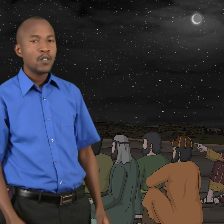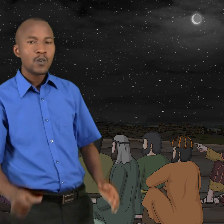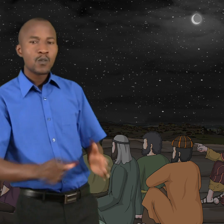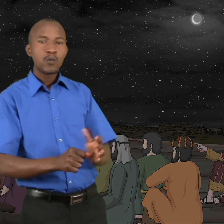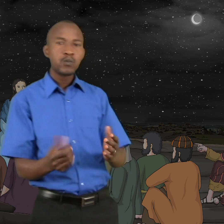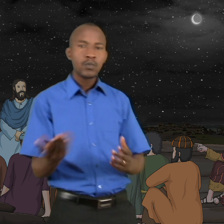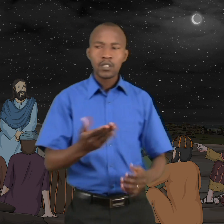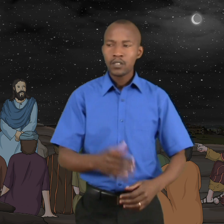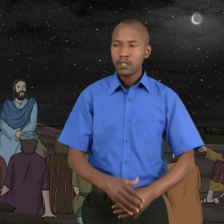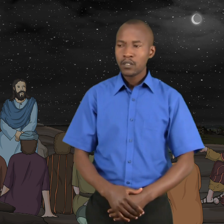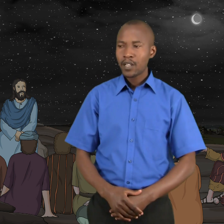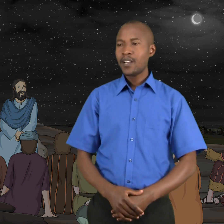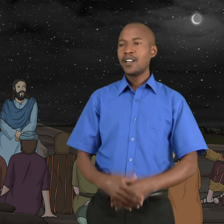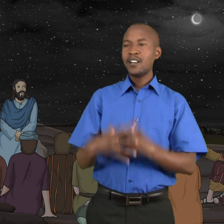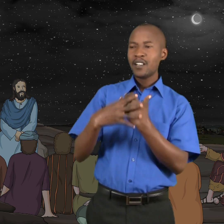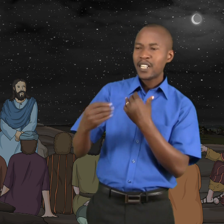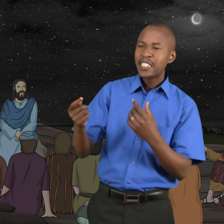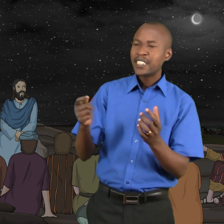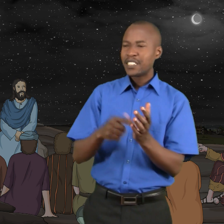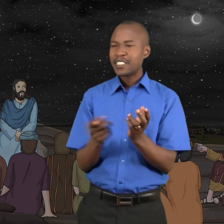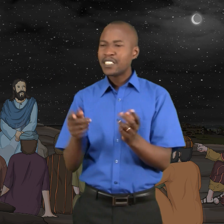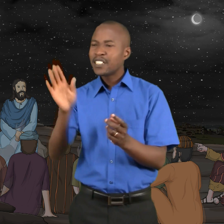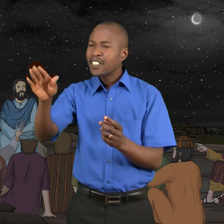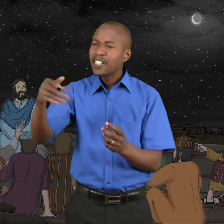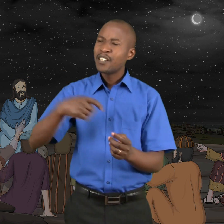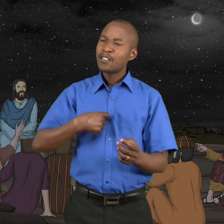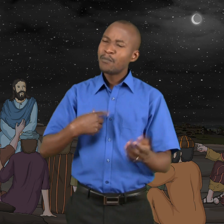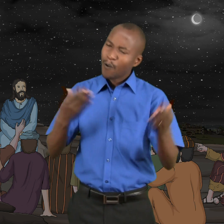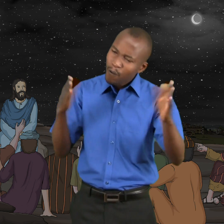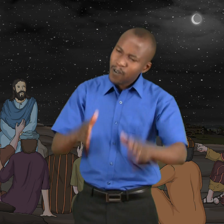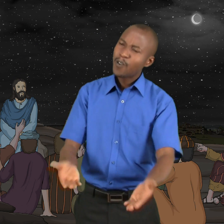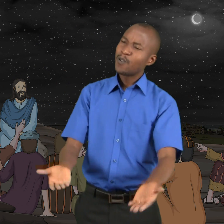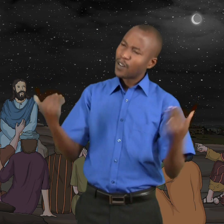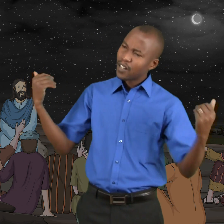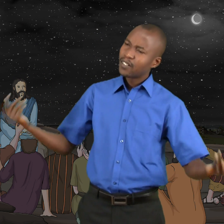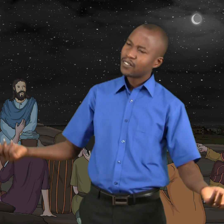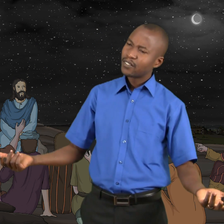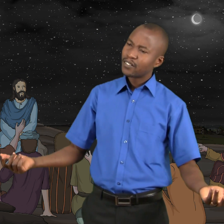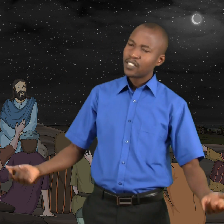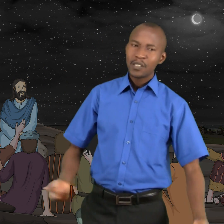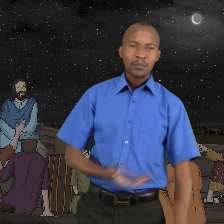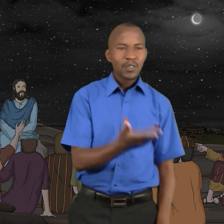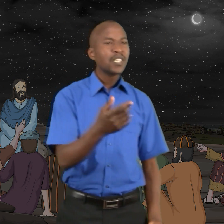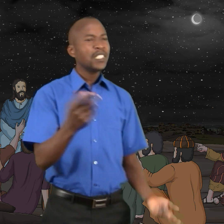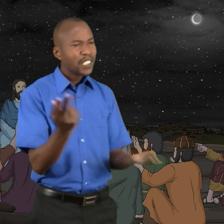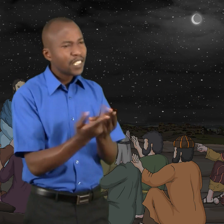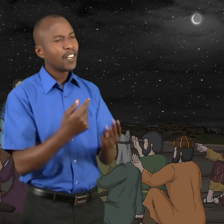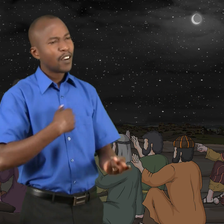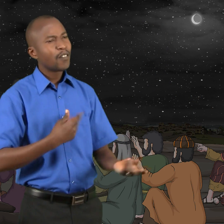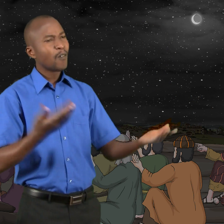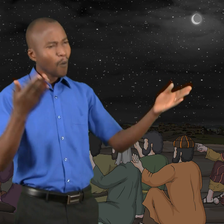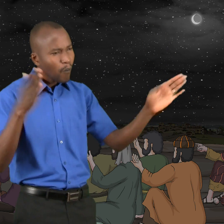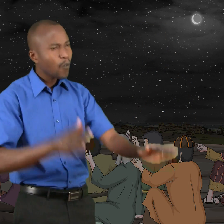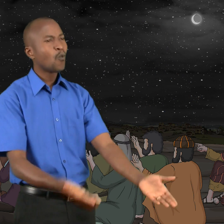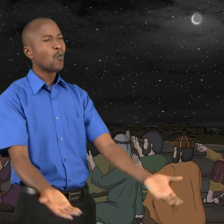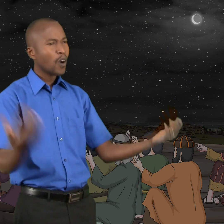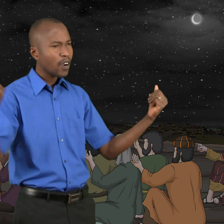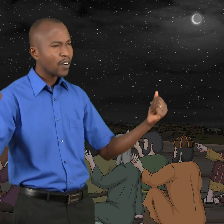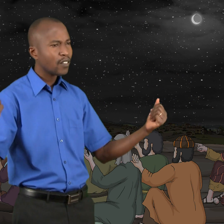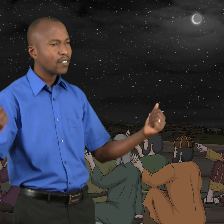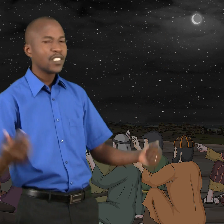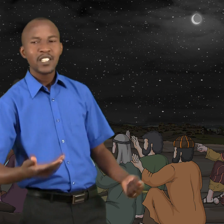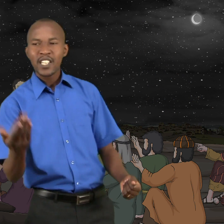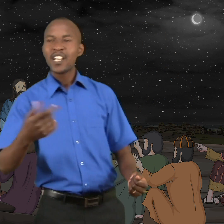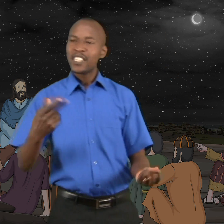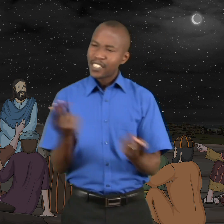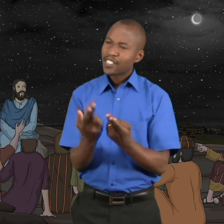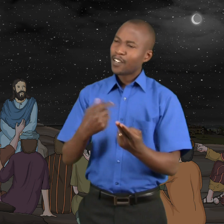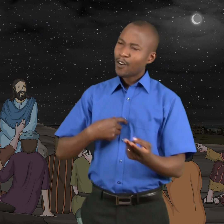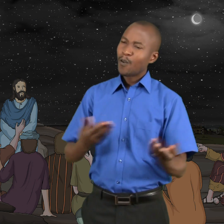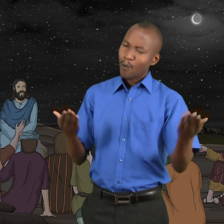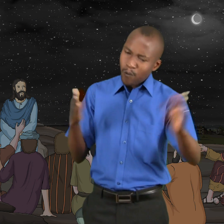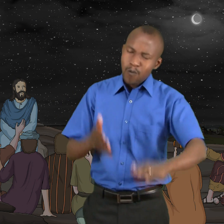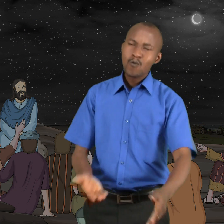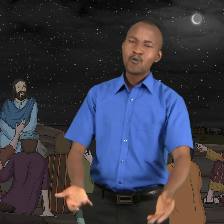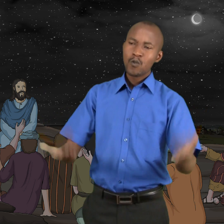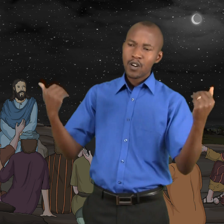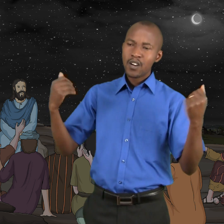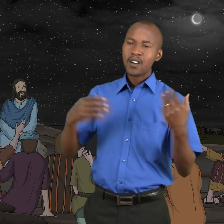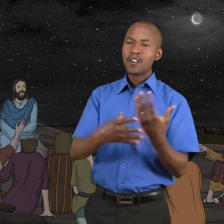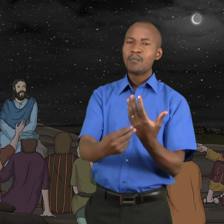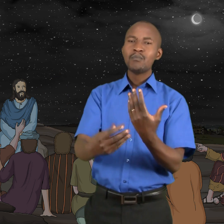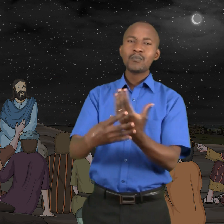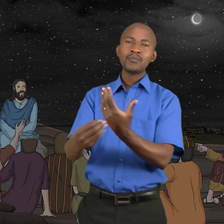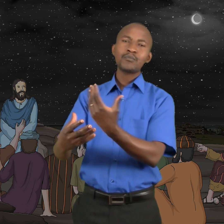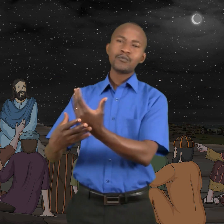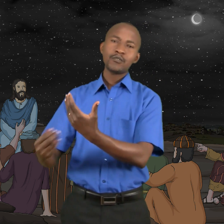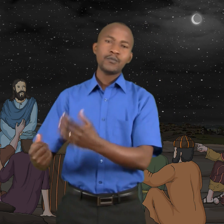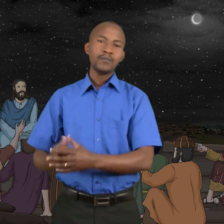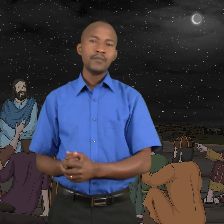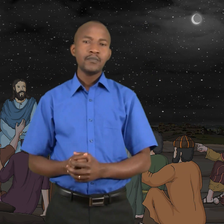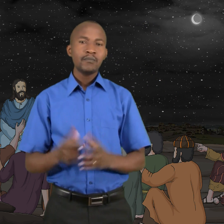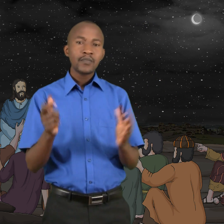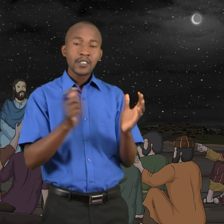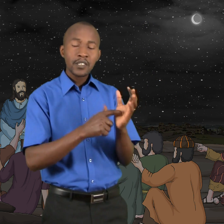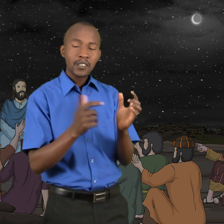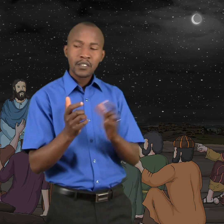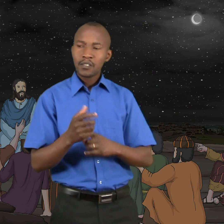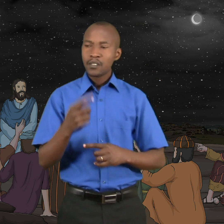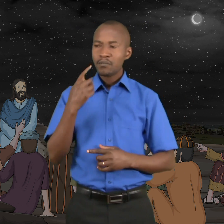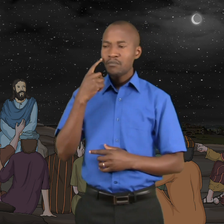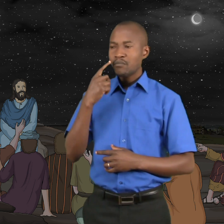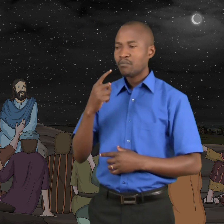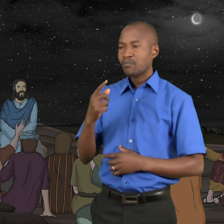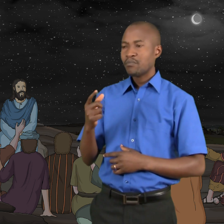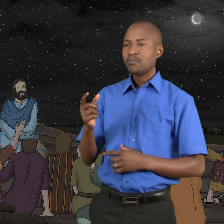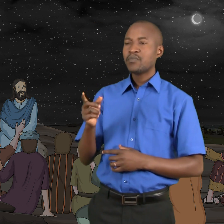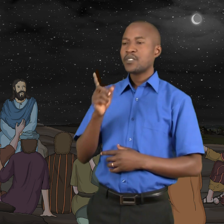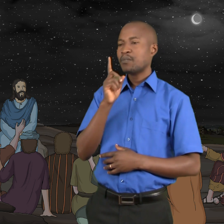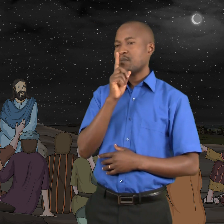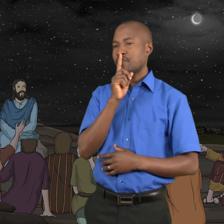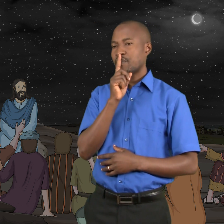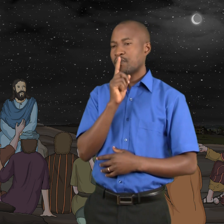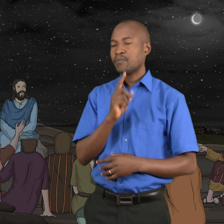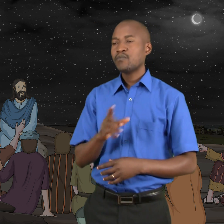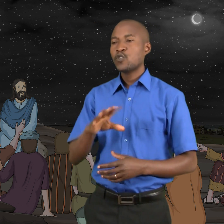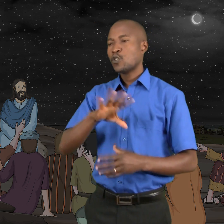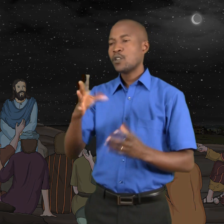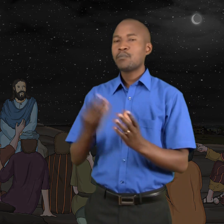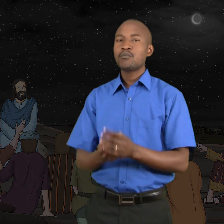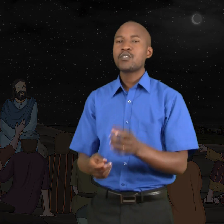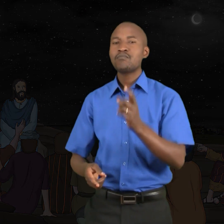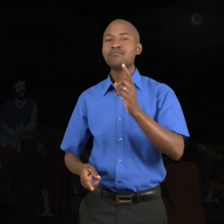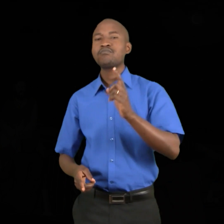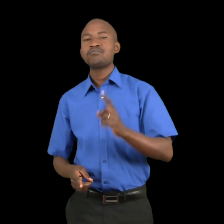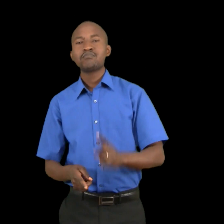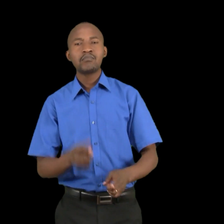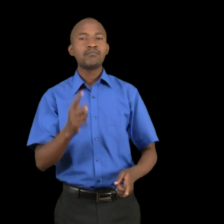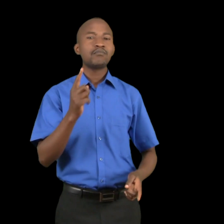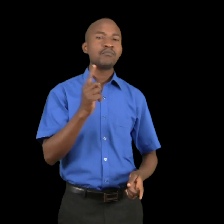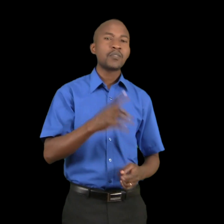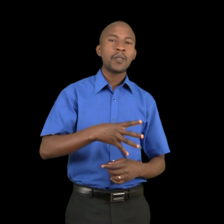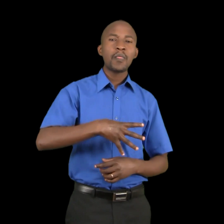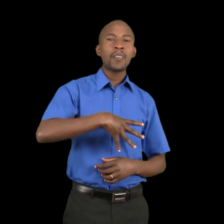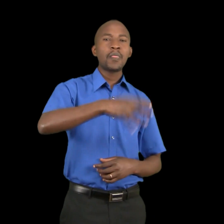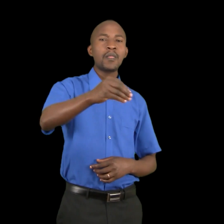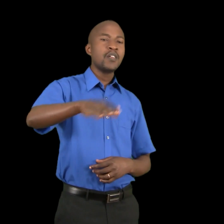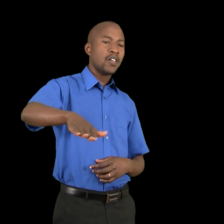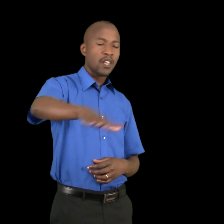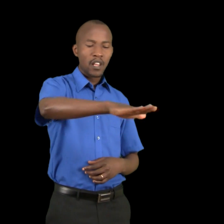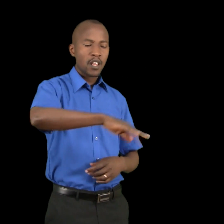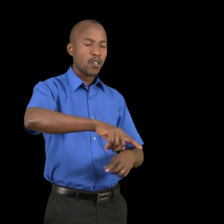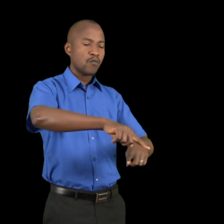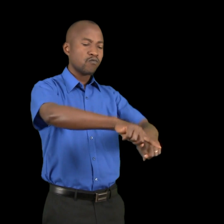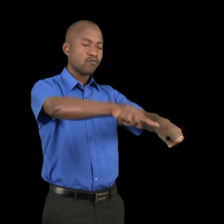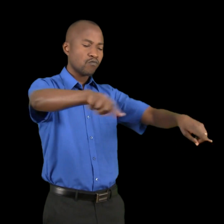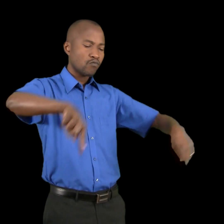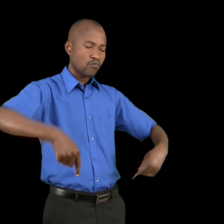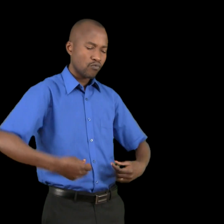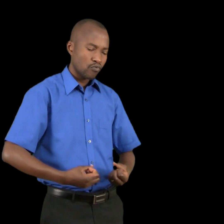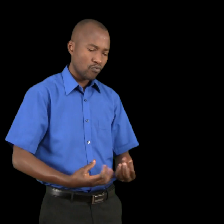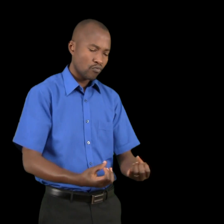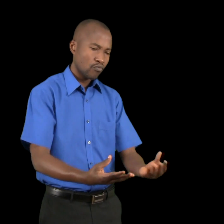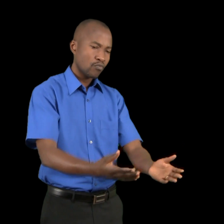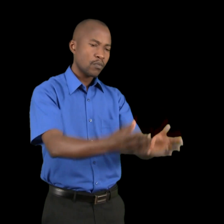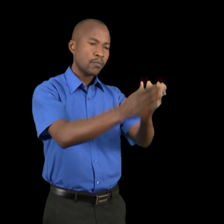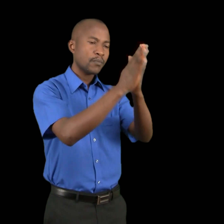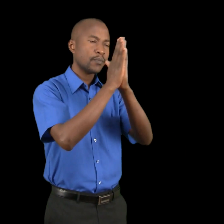And all the other disciples said the same thing. At that time Jesus went with His disciples to a place called Gethsemane, and He told them, “Sit here while I go over there and pray.” Then came the day of Unleavened Bread on which the Passover lamb was to be sacrificed. Jesus sent Peter and John, saying, “Go and prepare for us to eat the Passover.” “Where do You want us to prepare it?” they asked. He answered, “When you enter the city, a man carrying a jug of water will meet you. Follow him to the house he enters, and say to the owner of that house, ‘The Teacher asks: Where is the guest room, where I may eat the Passover with My disciples?’ And he will show you a large upper room, already furnished. Make preparations there.” So they went and found it just as Jesus had told them. And they prepared the Passover. When the hour had come, Jesus reclined at the table with His apostles.